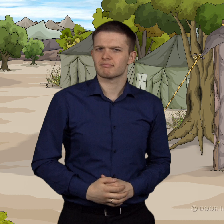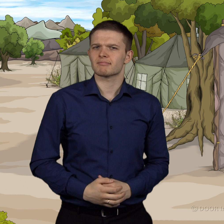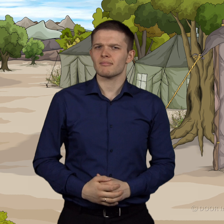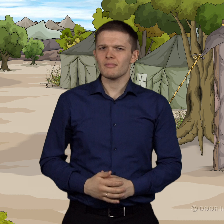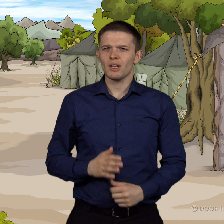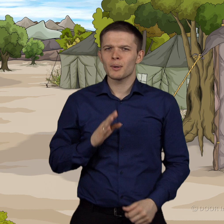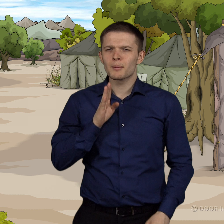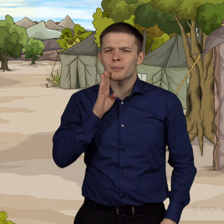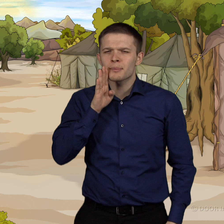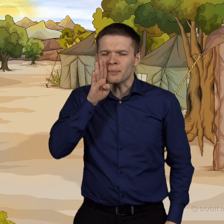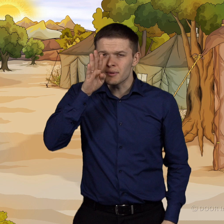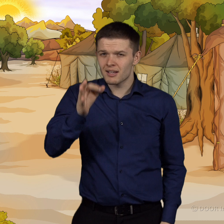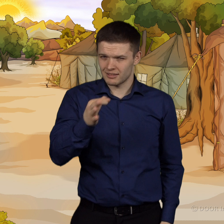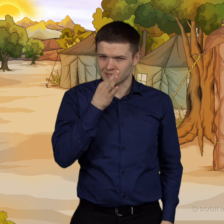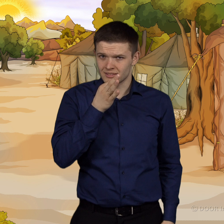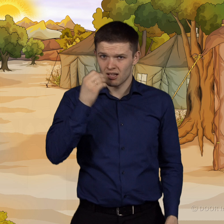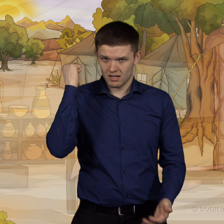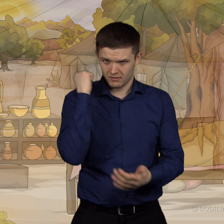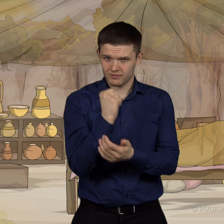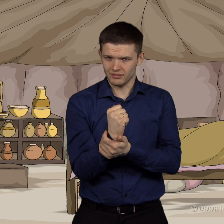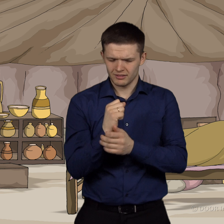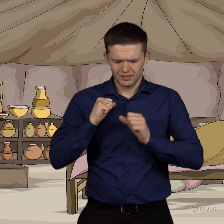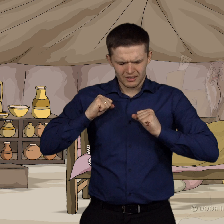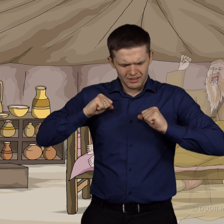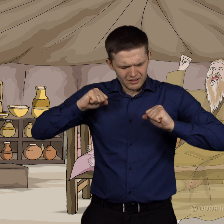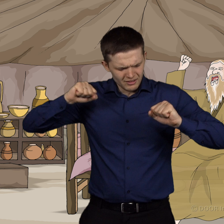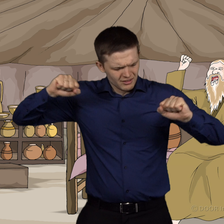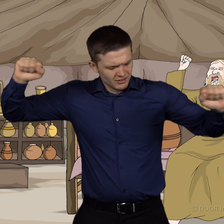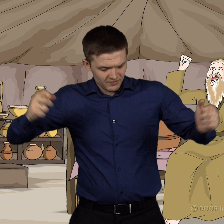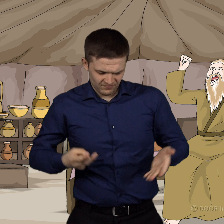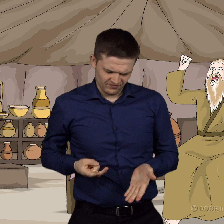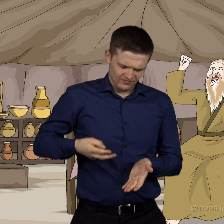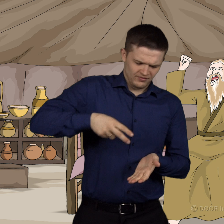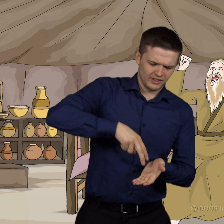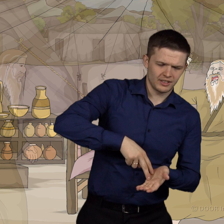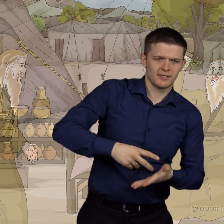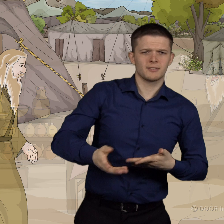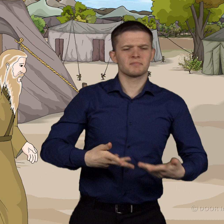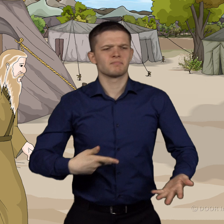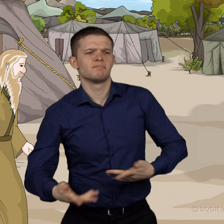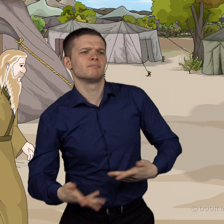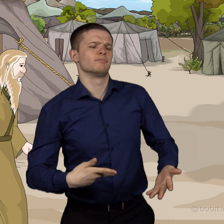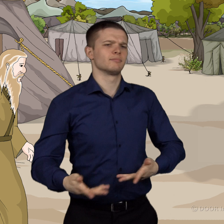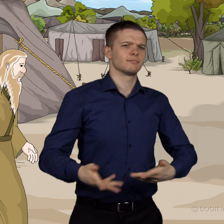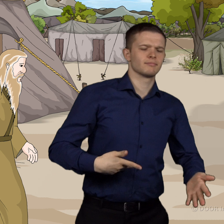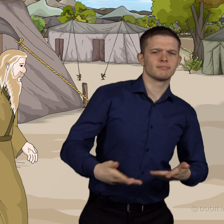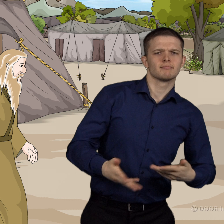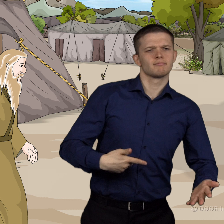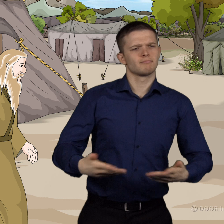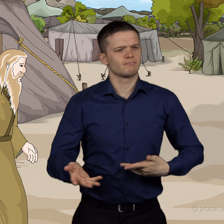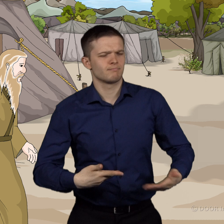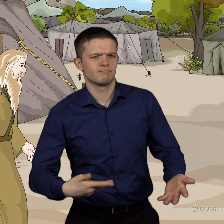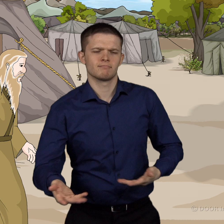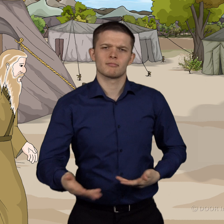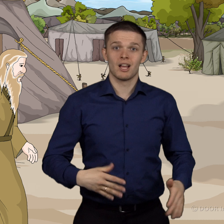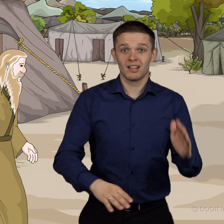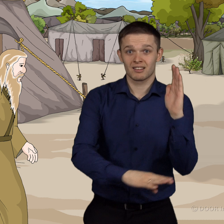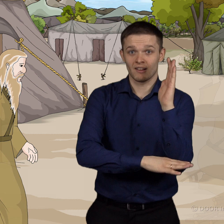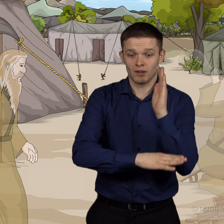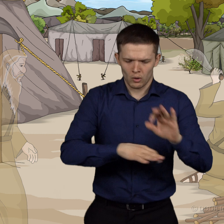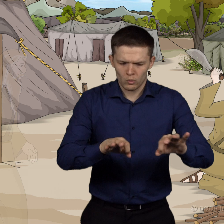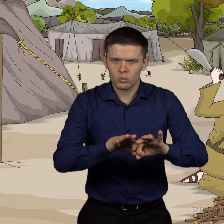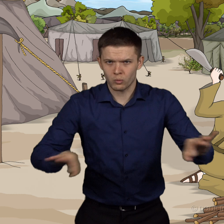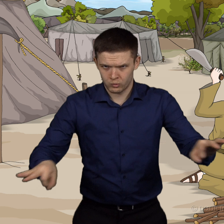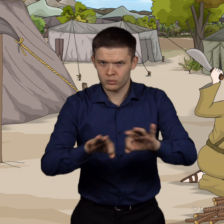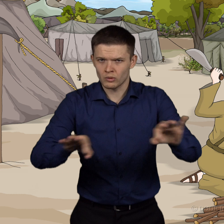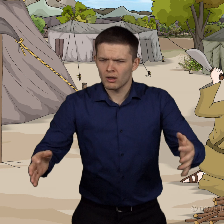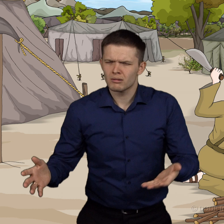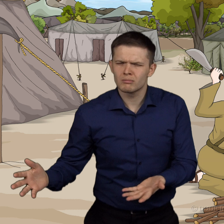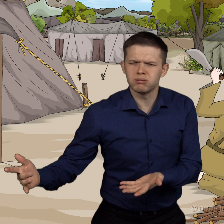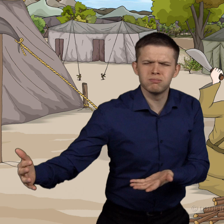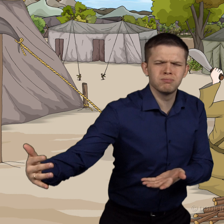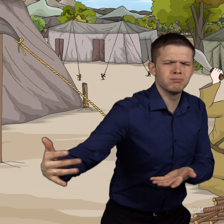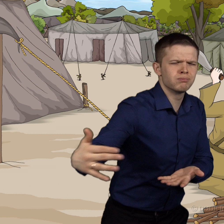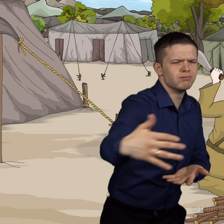So Abraham got up early the next morning, saddled his donkey, and took along two of his servants and his son Isaac.